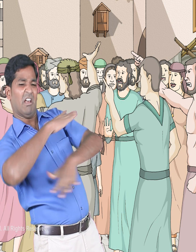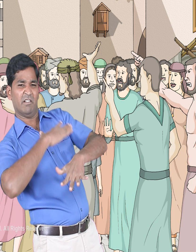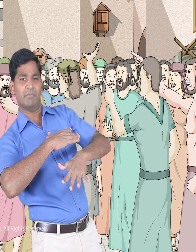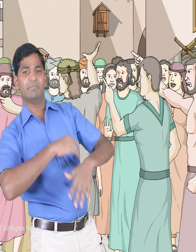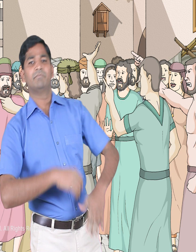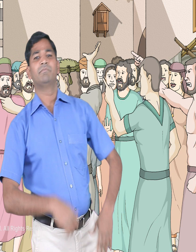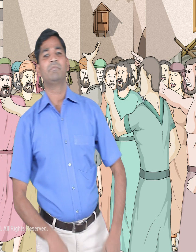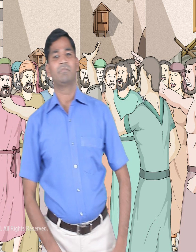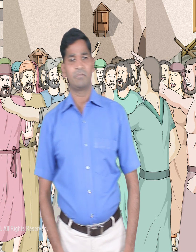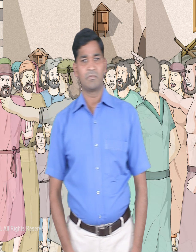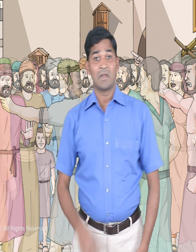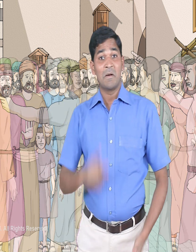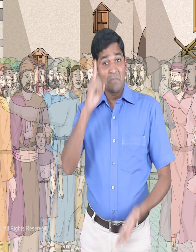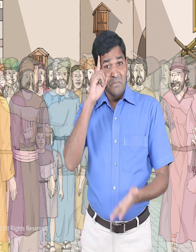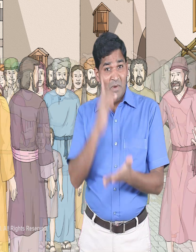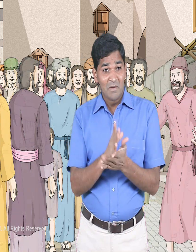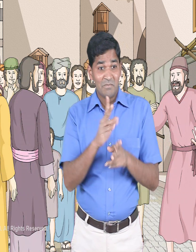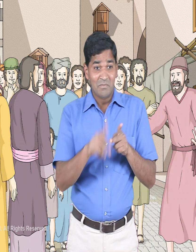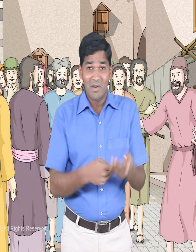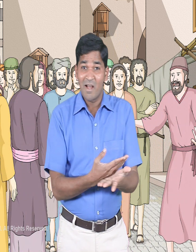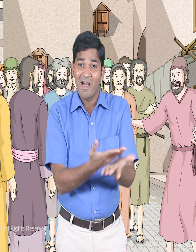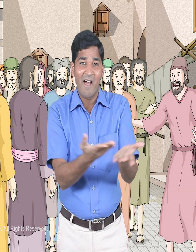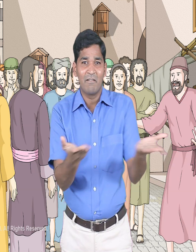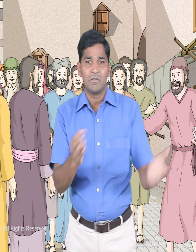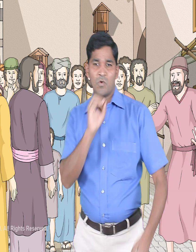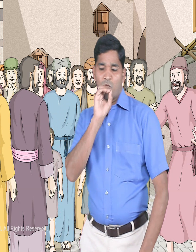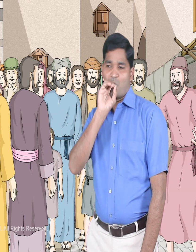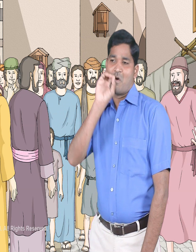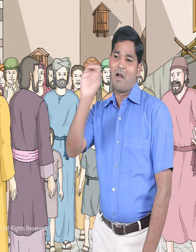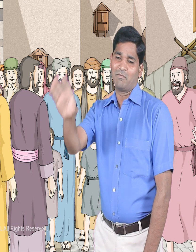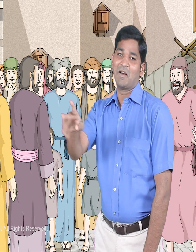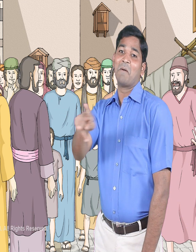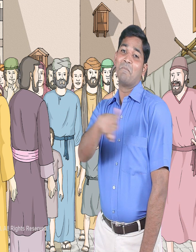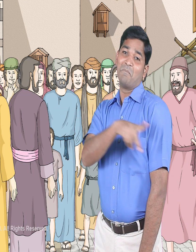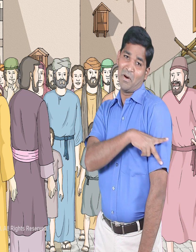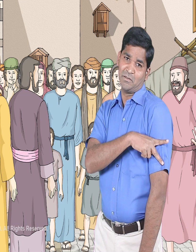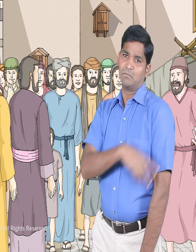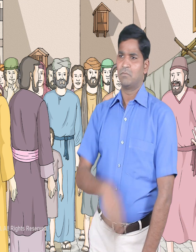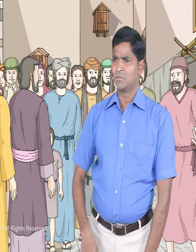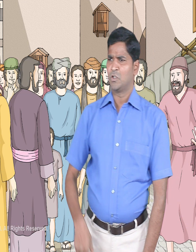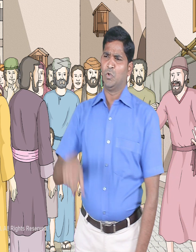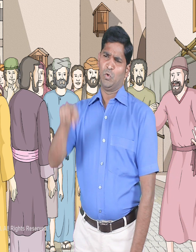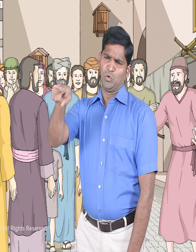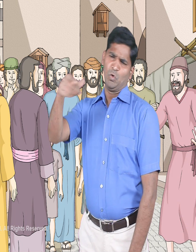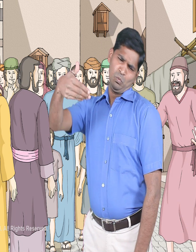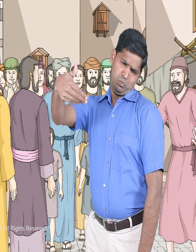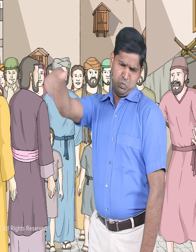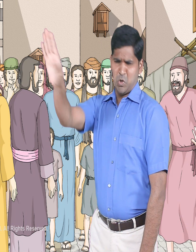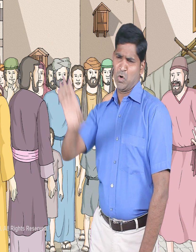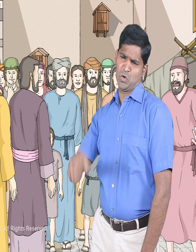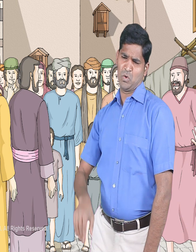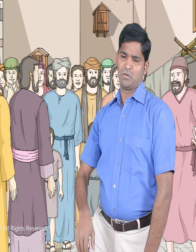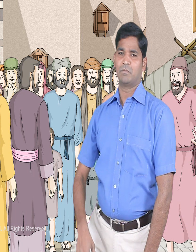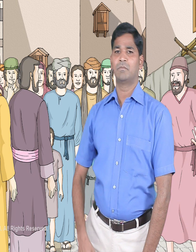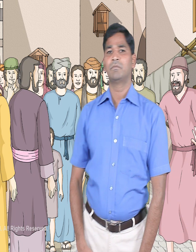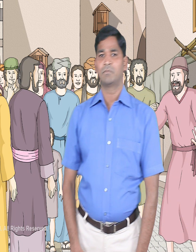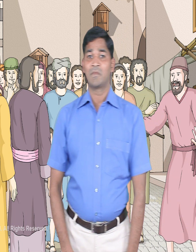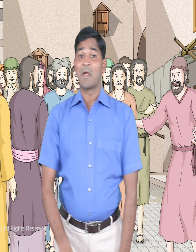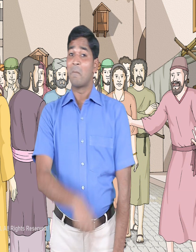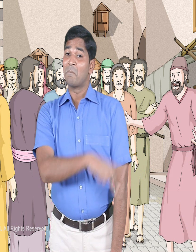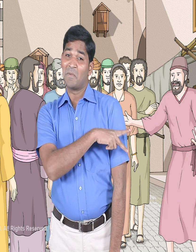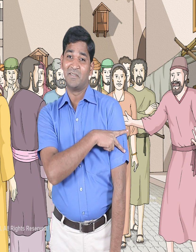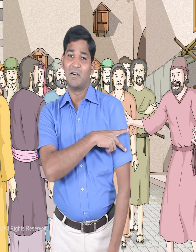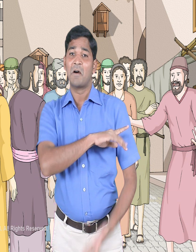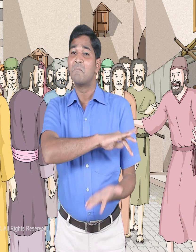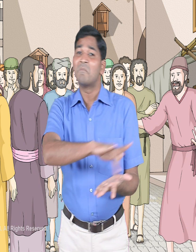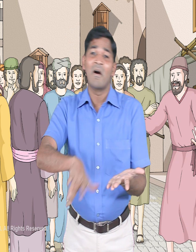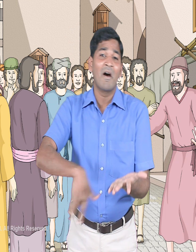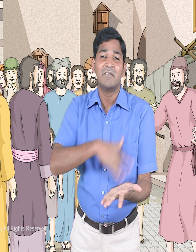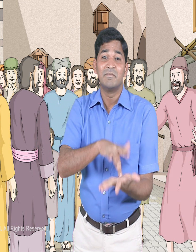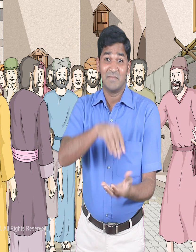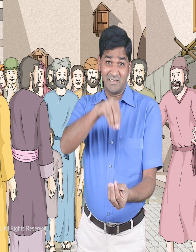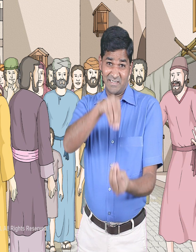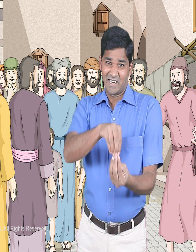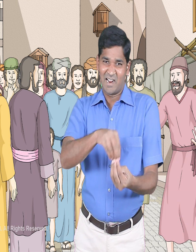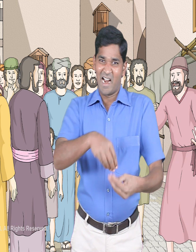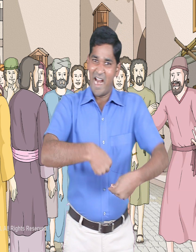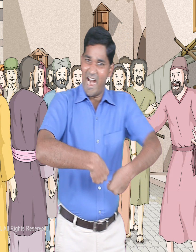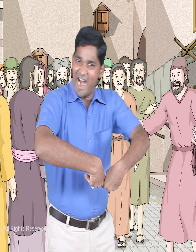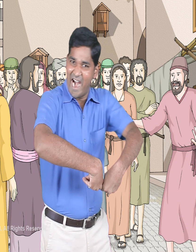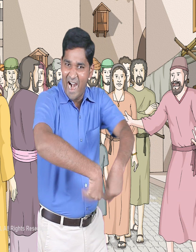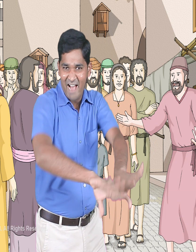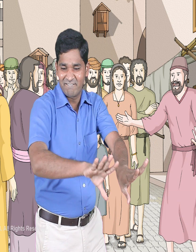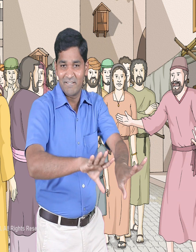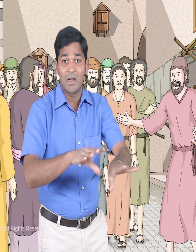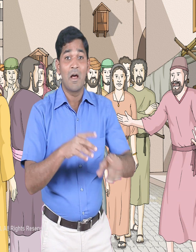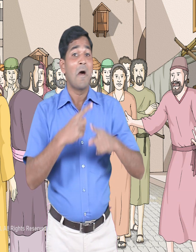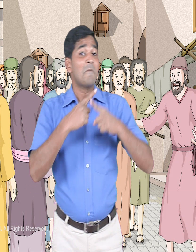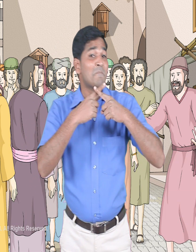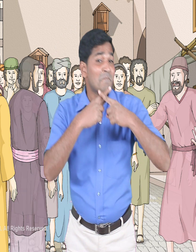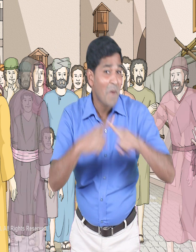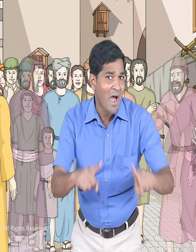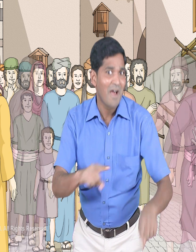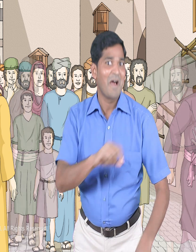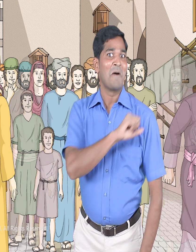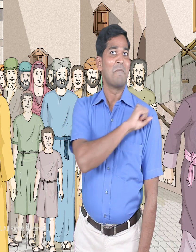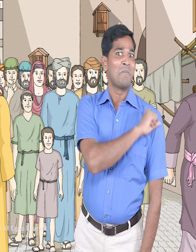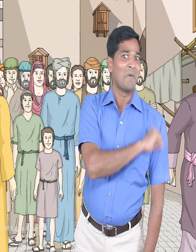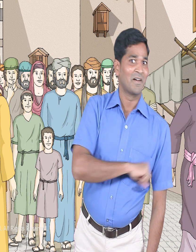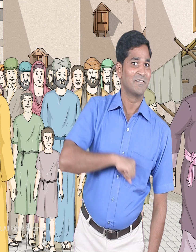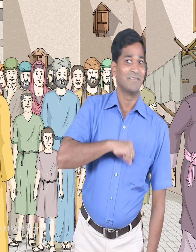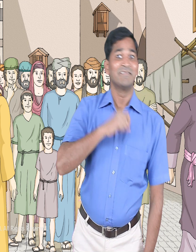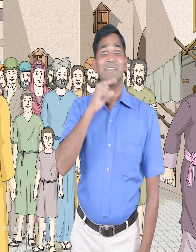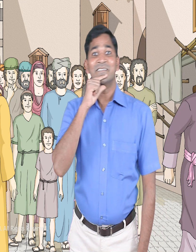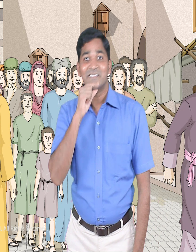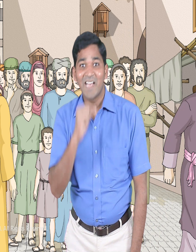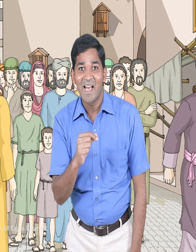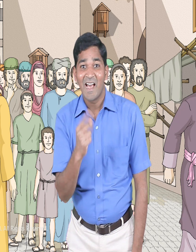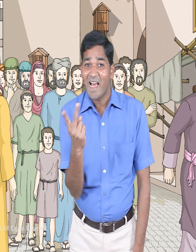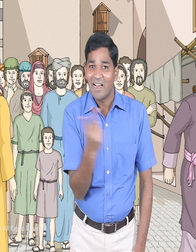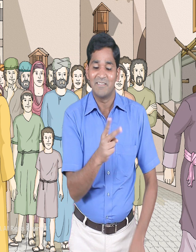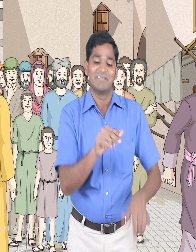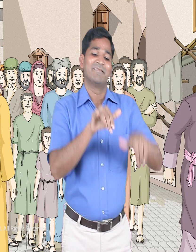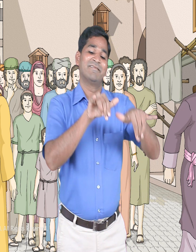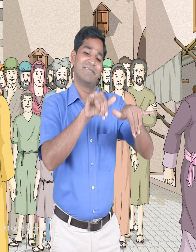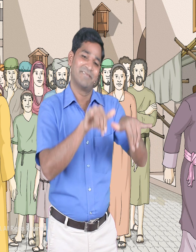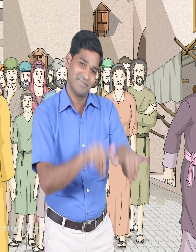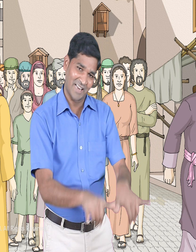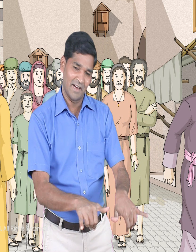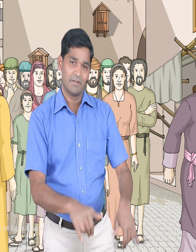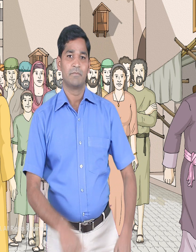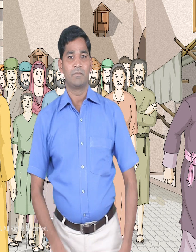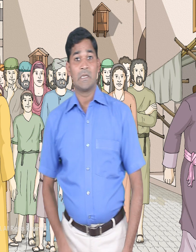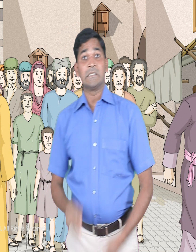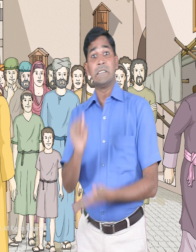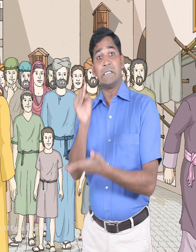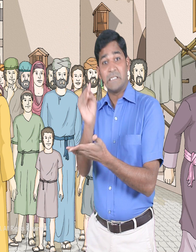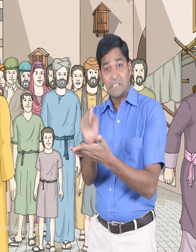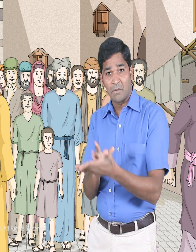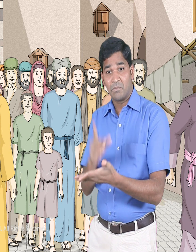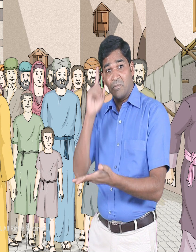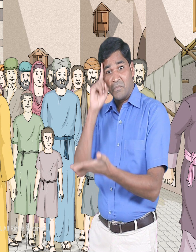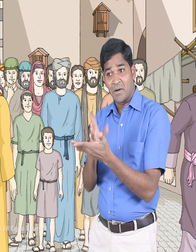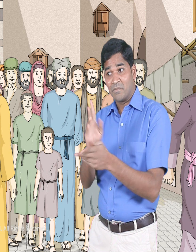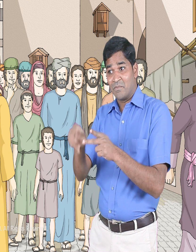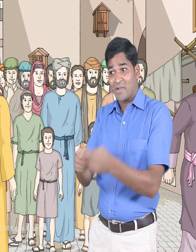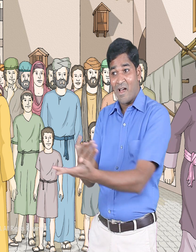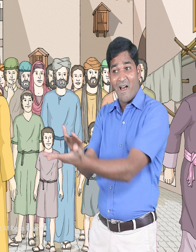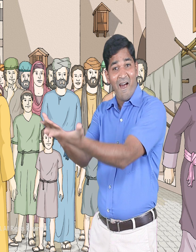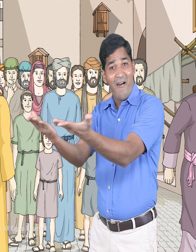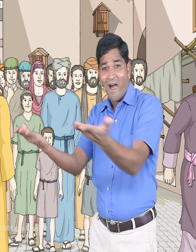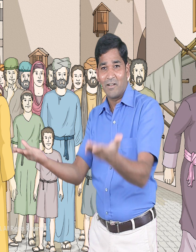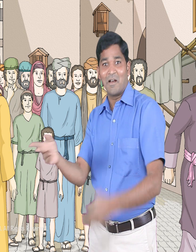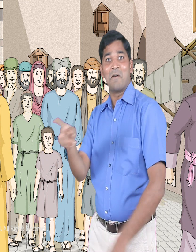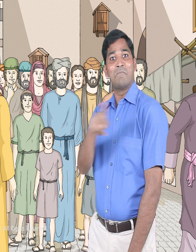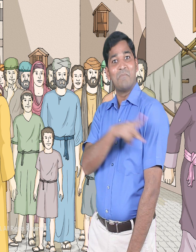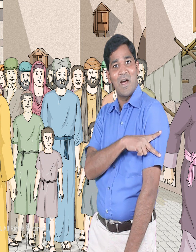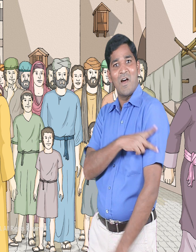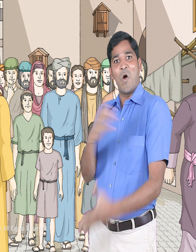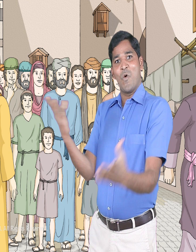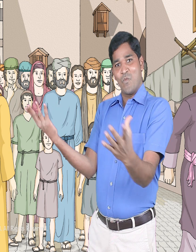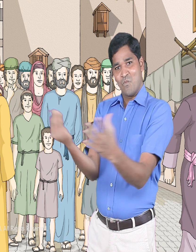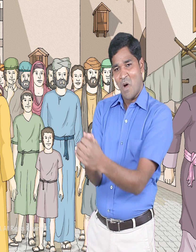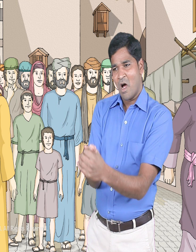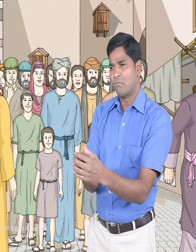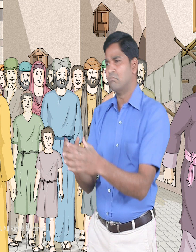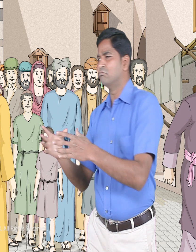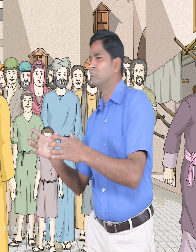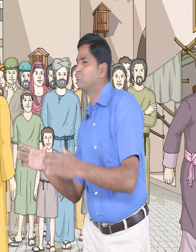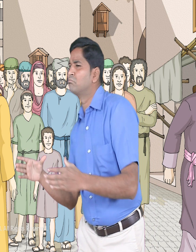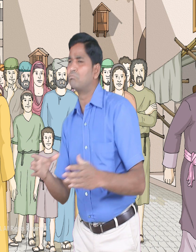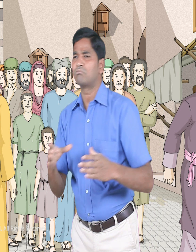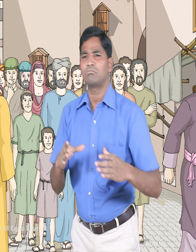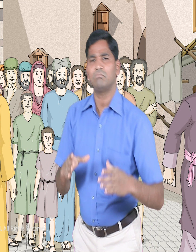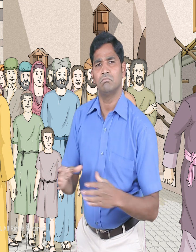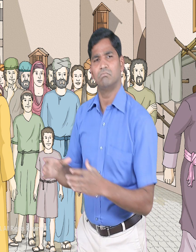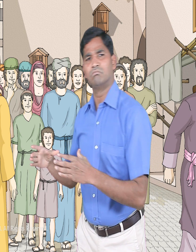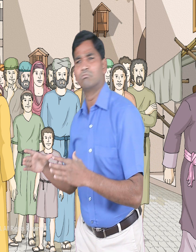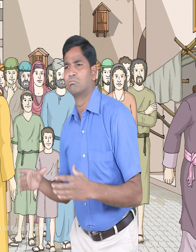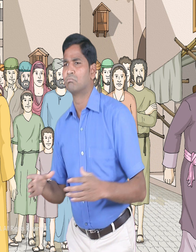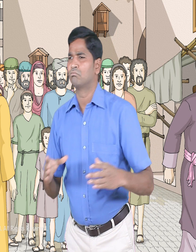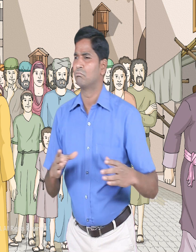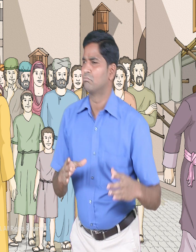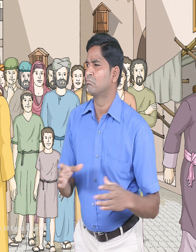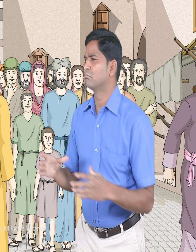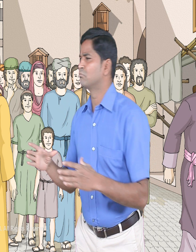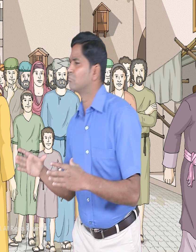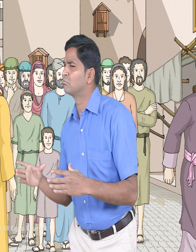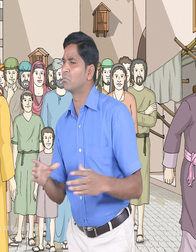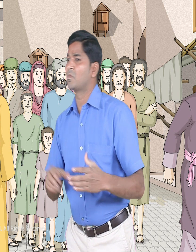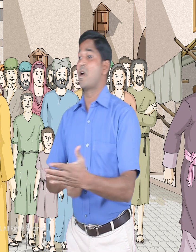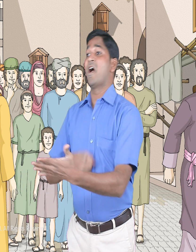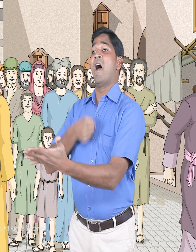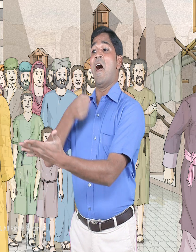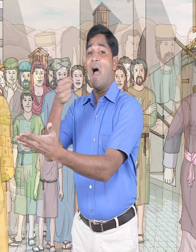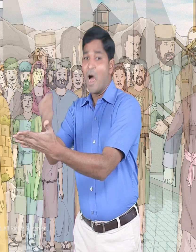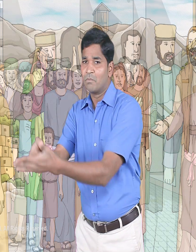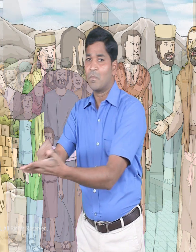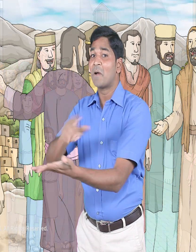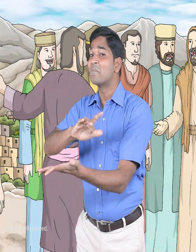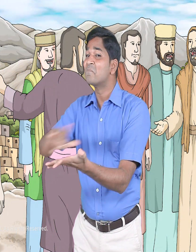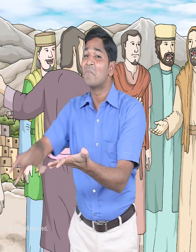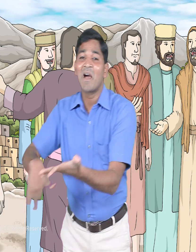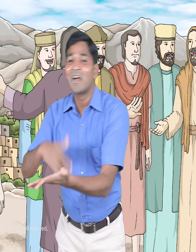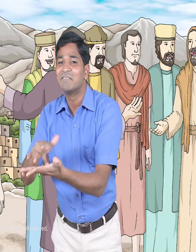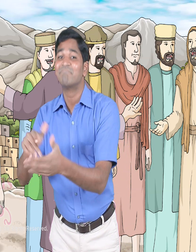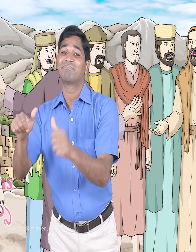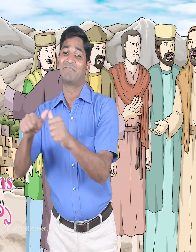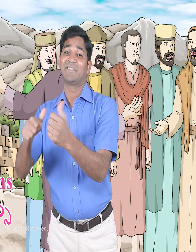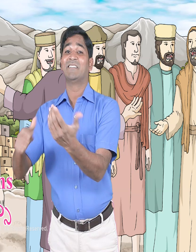The brothers immediately sent Paul to the coast, but Silas and Timothy remained in Berea.